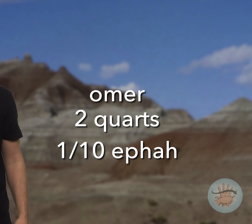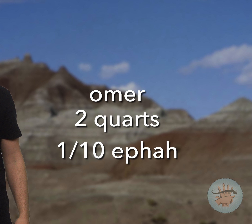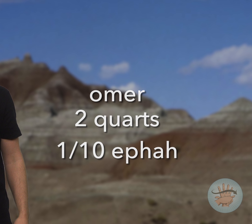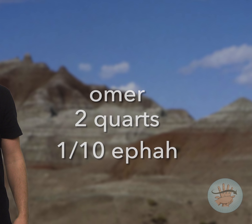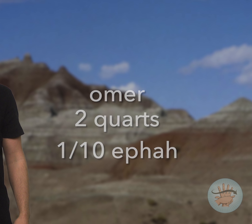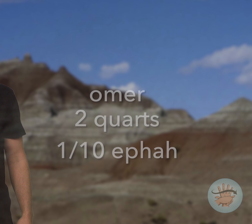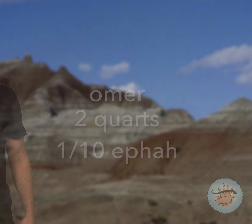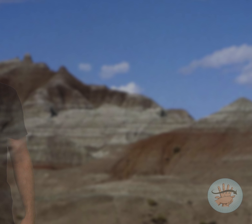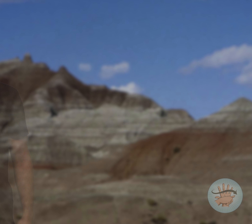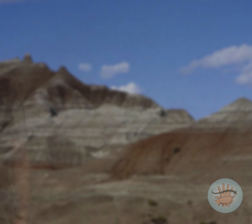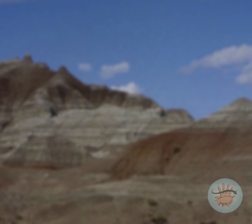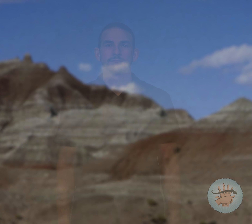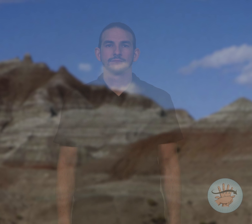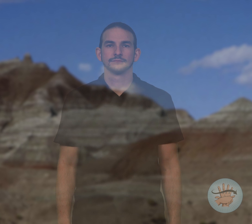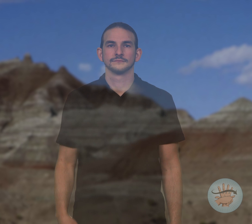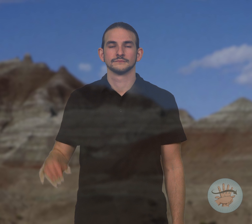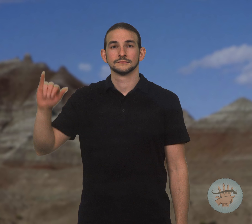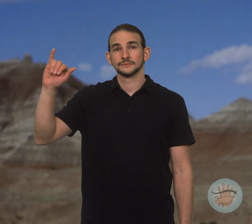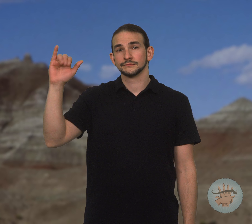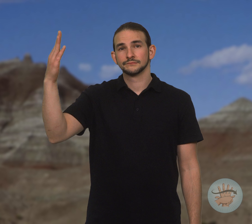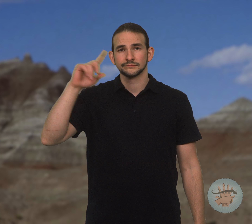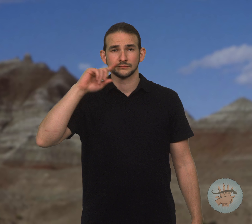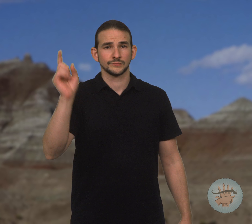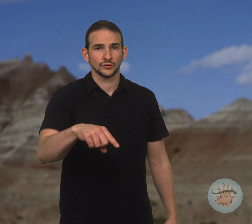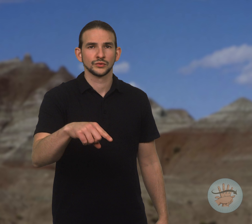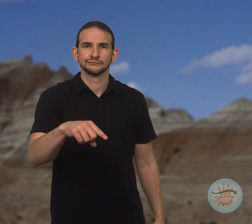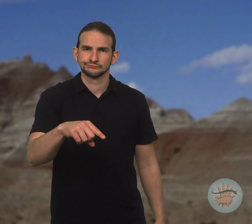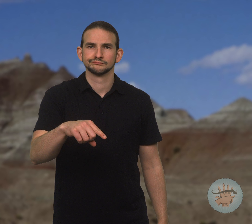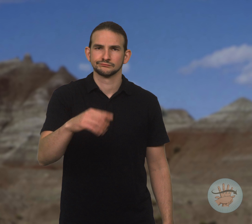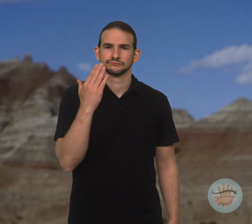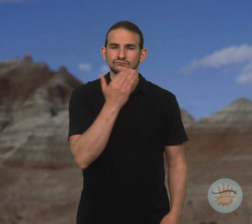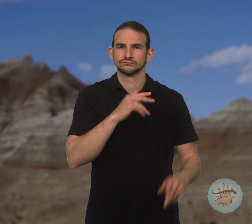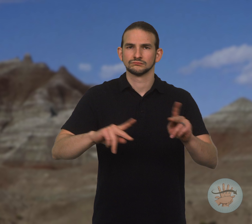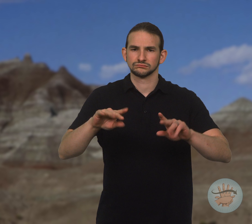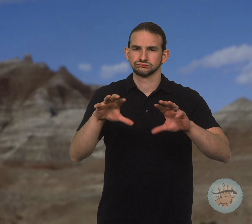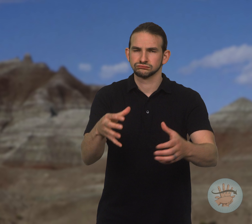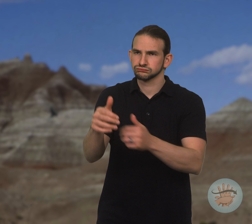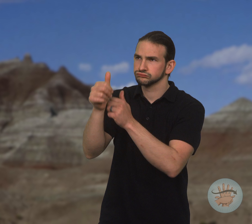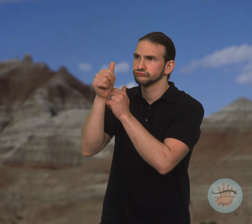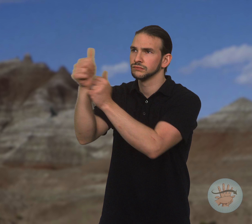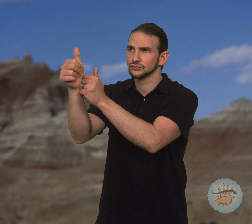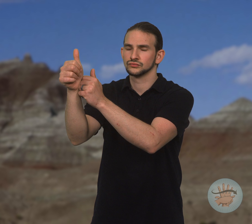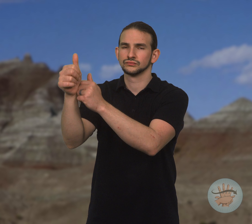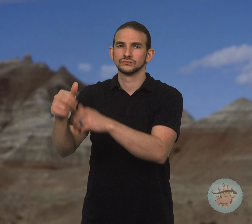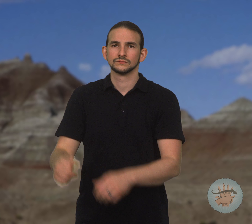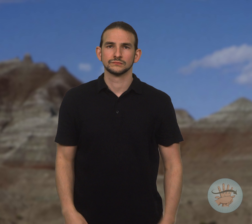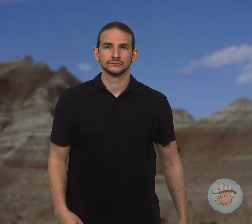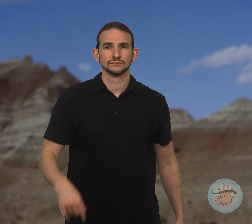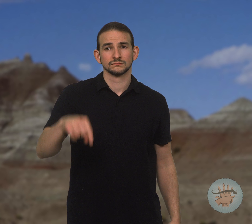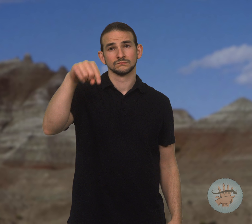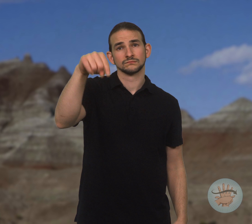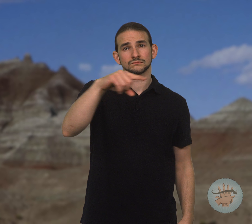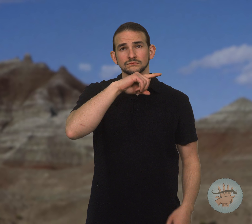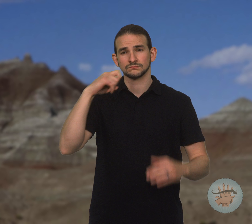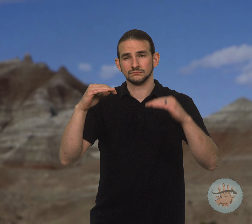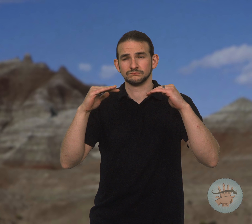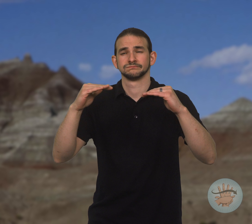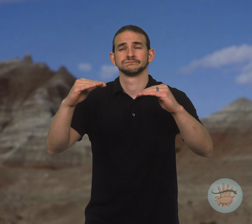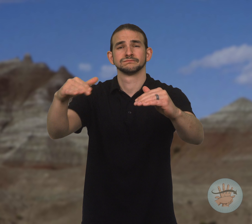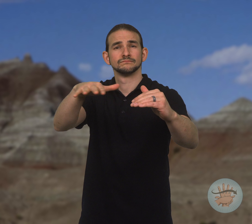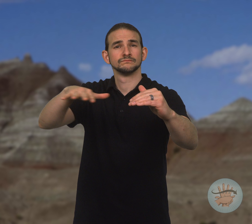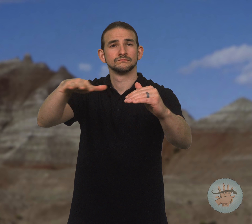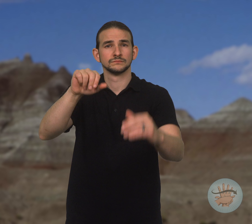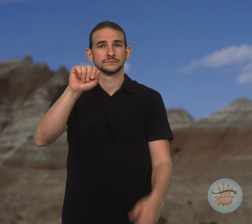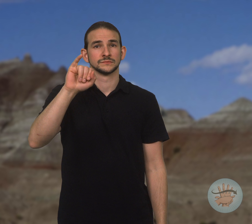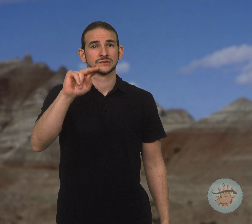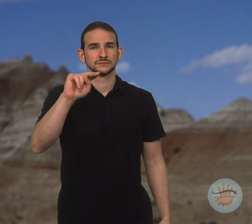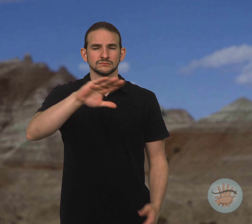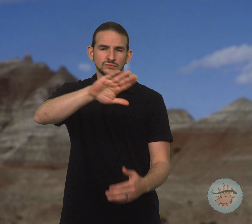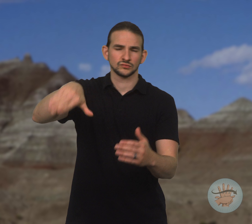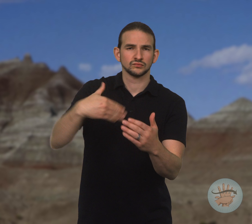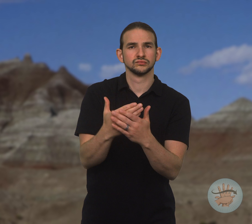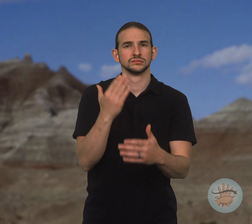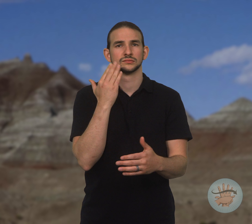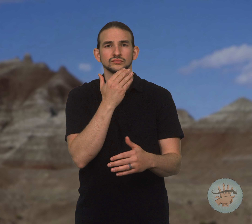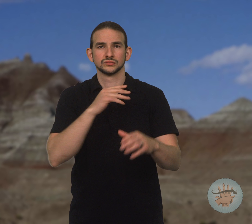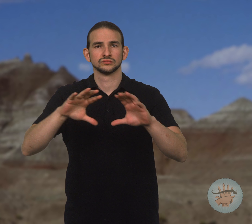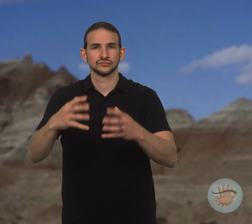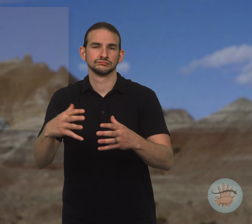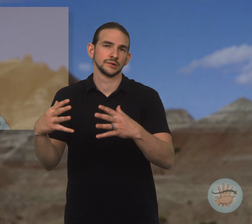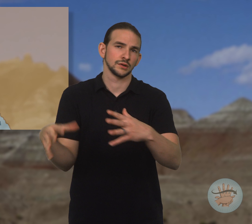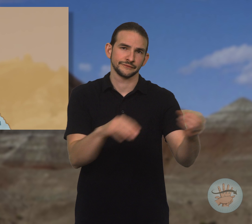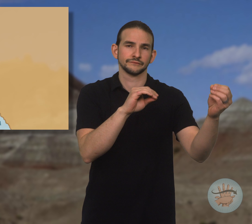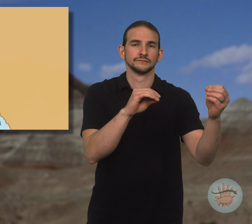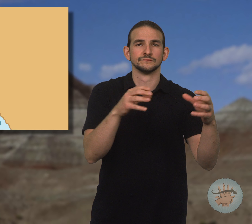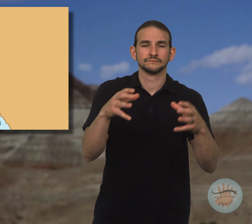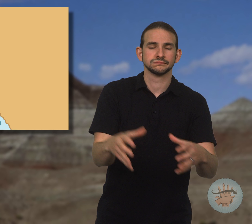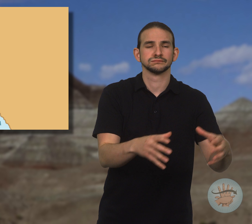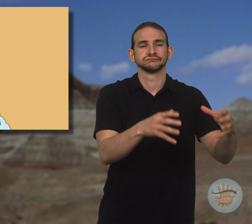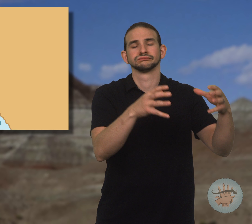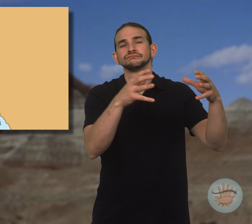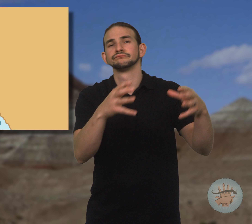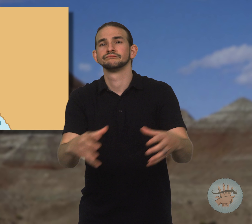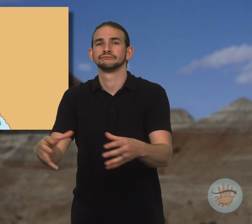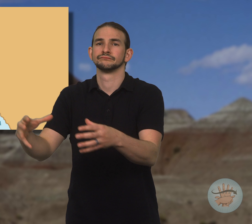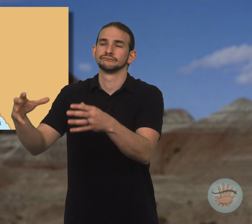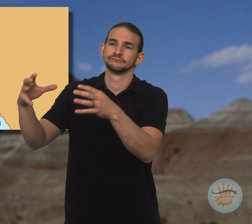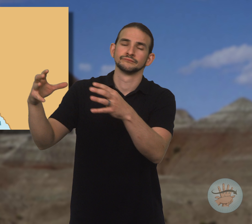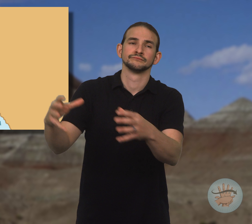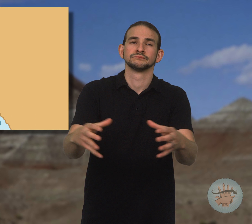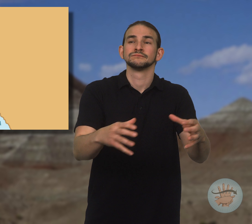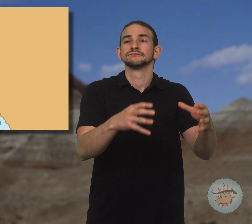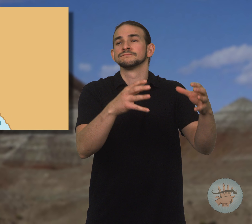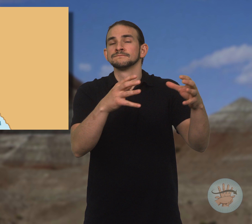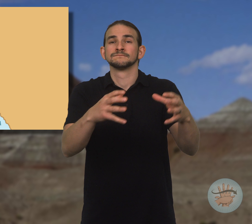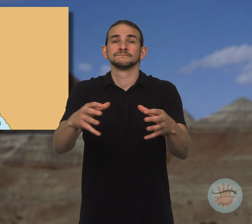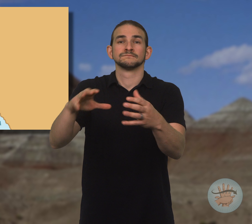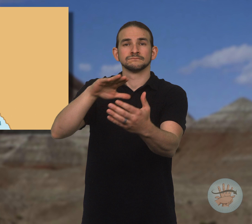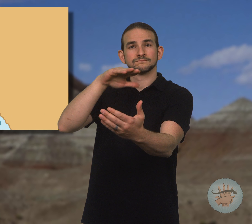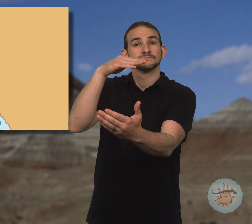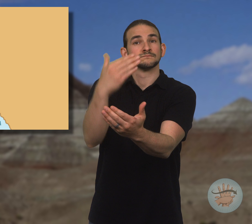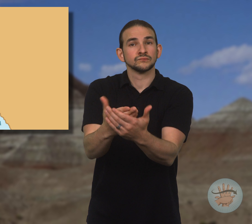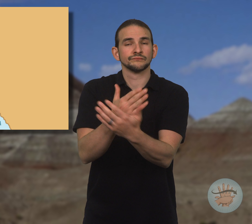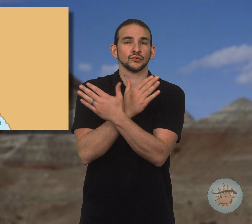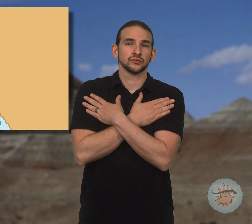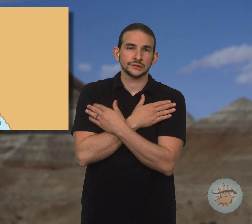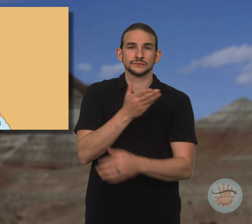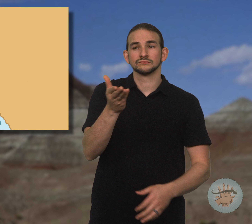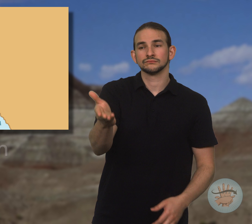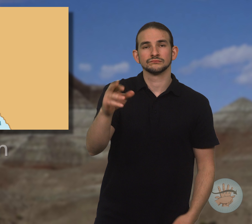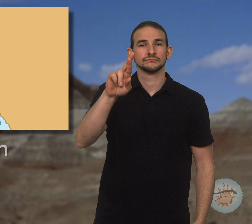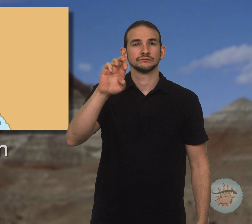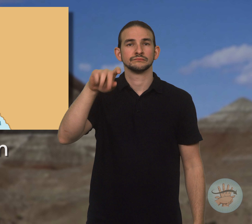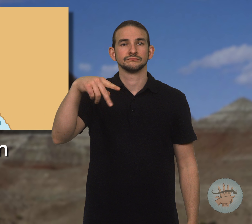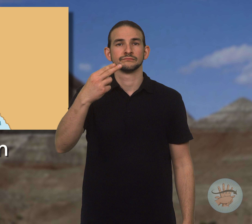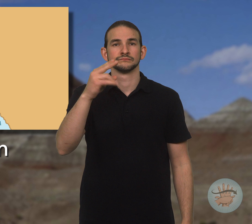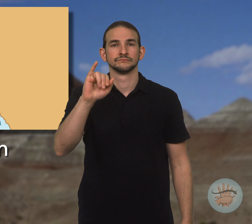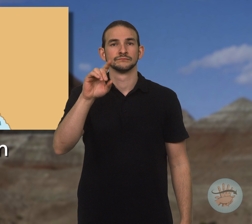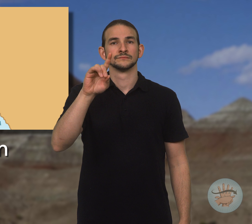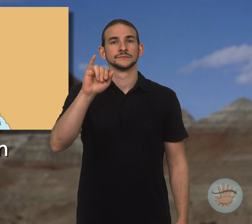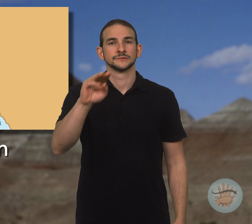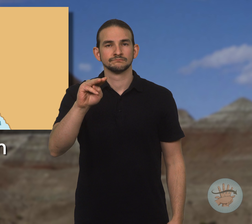Then the whole congregation of Israel left the Desert of Sin, moving from place to place as the LORD commanded.